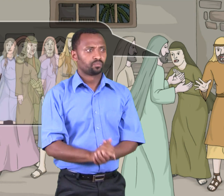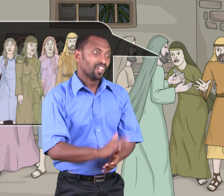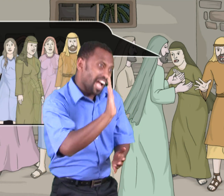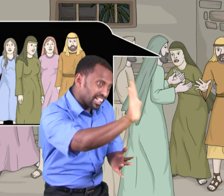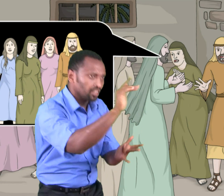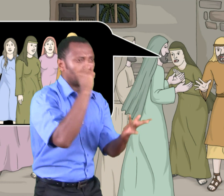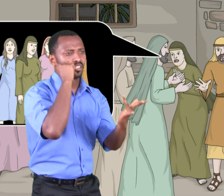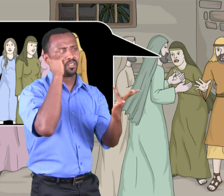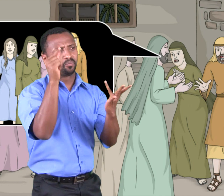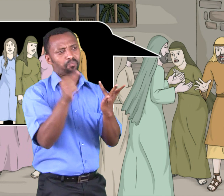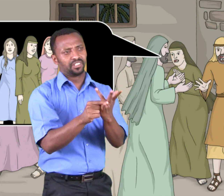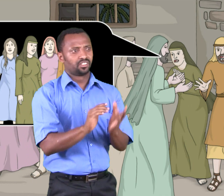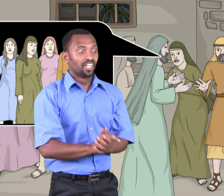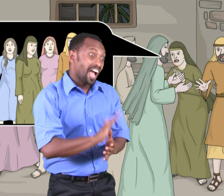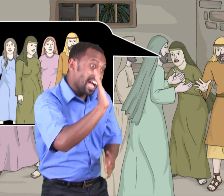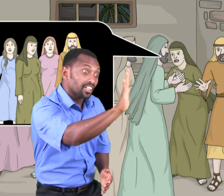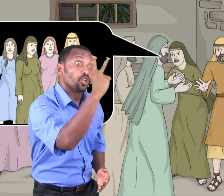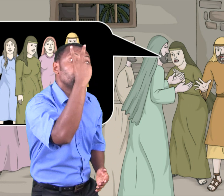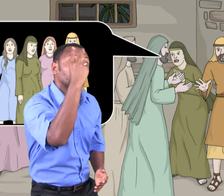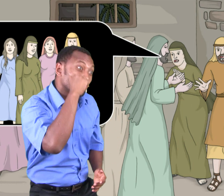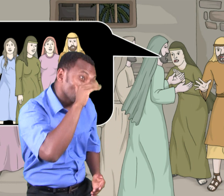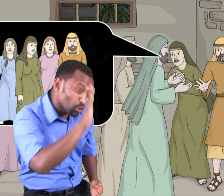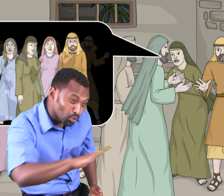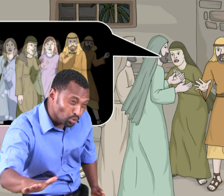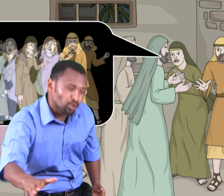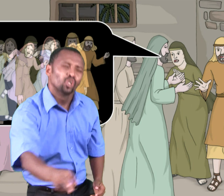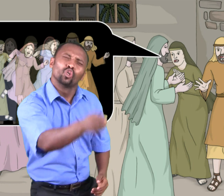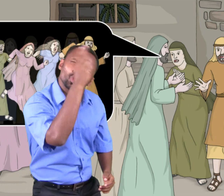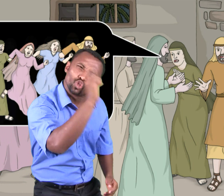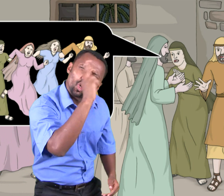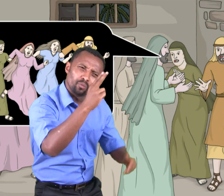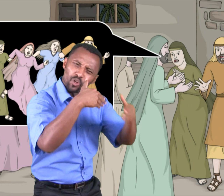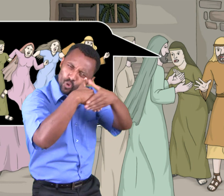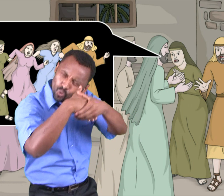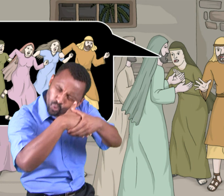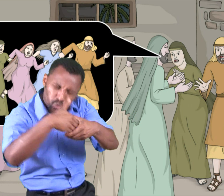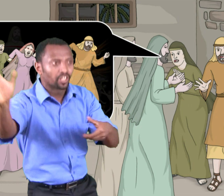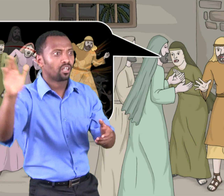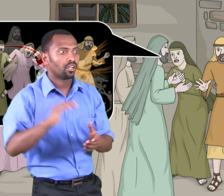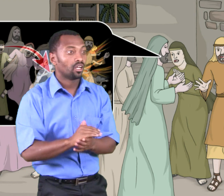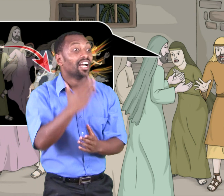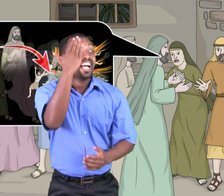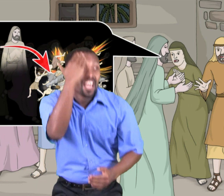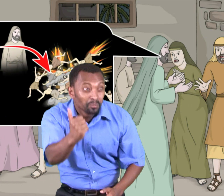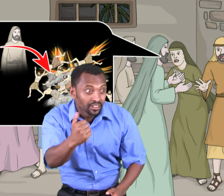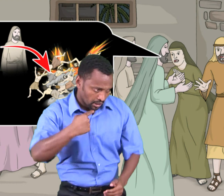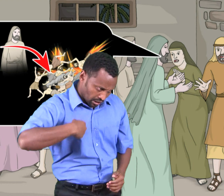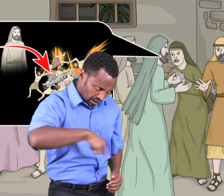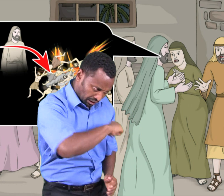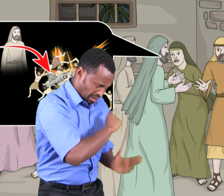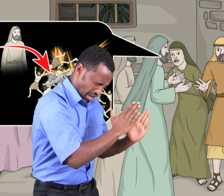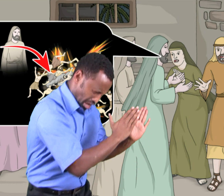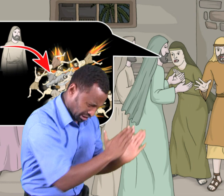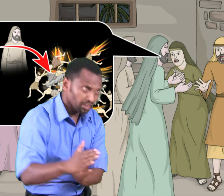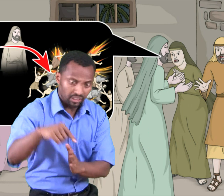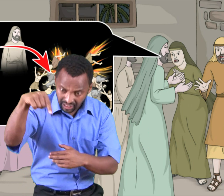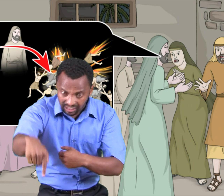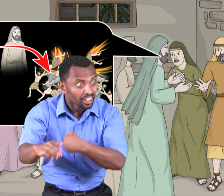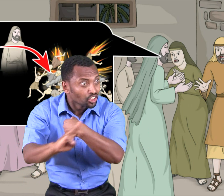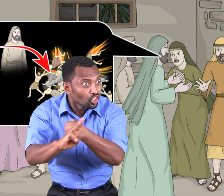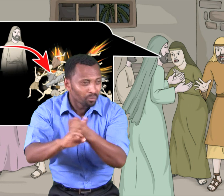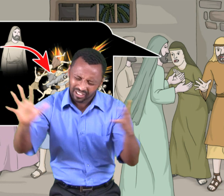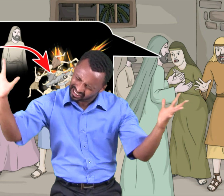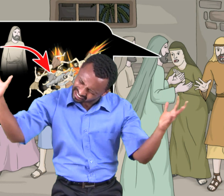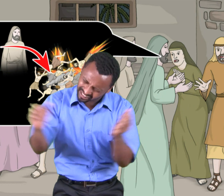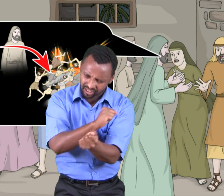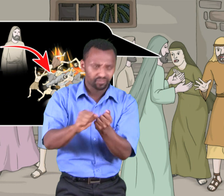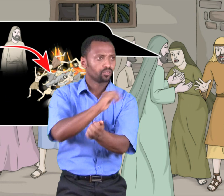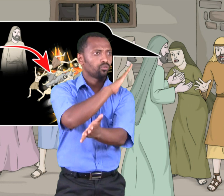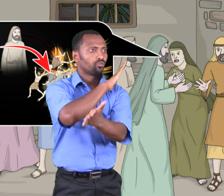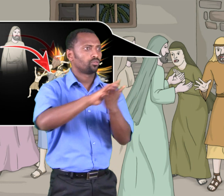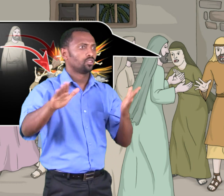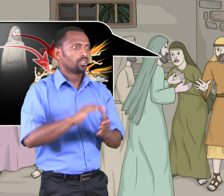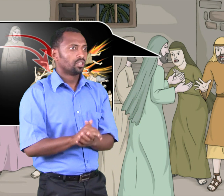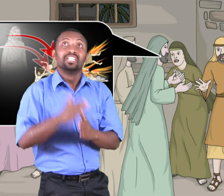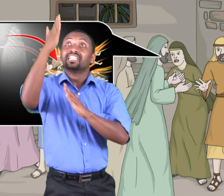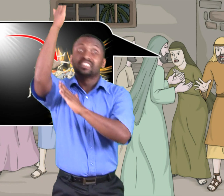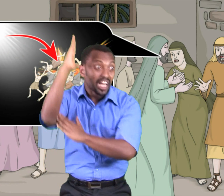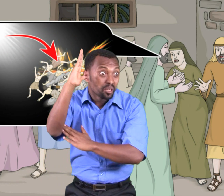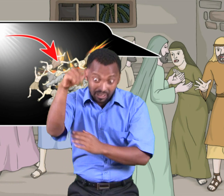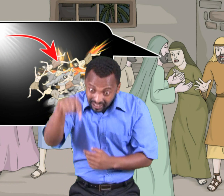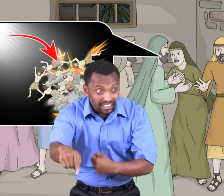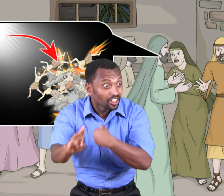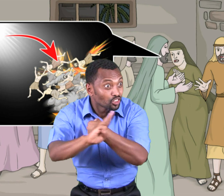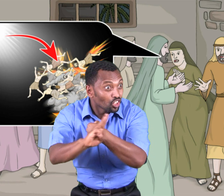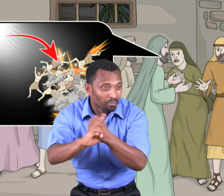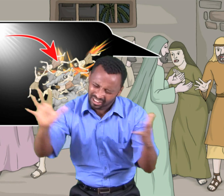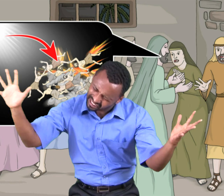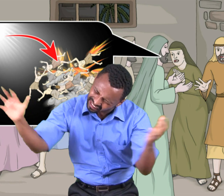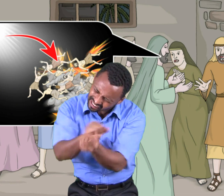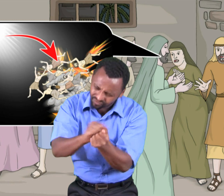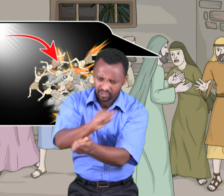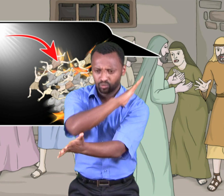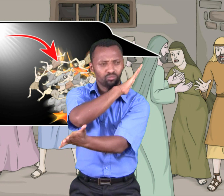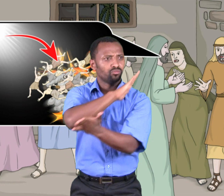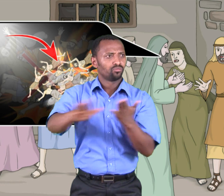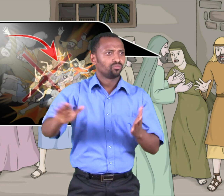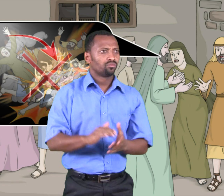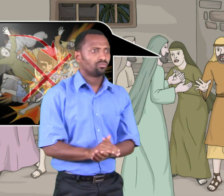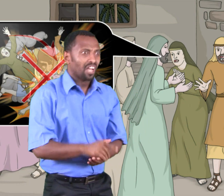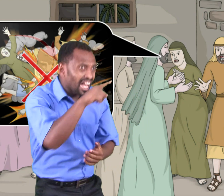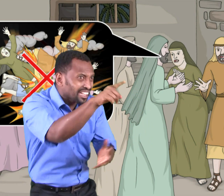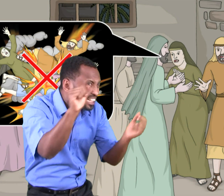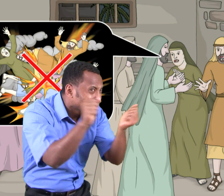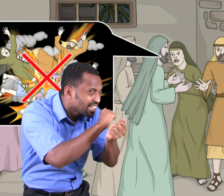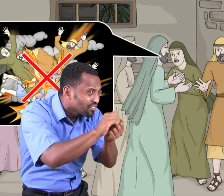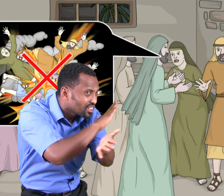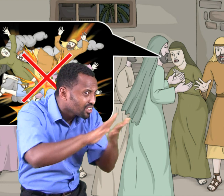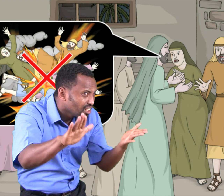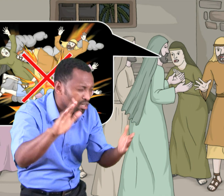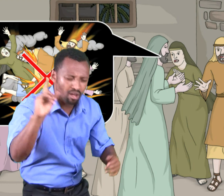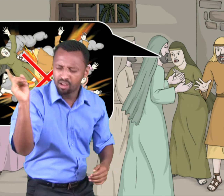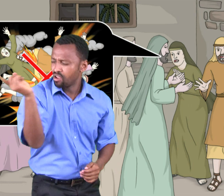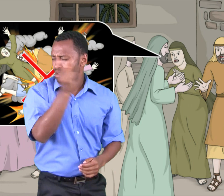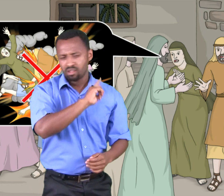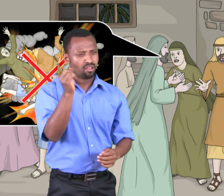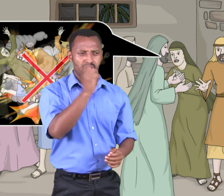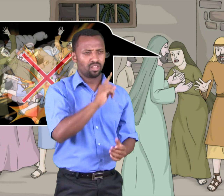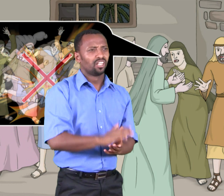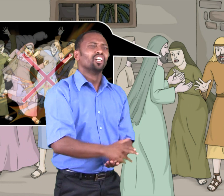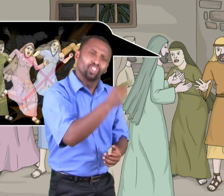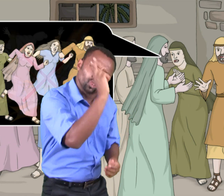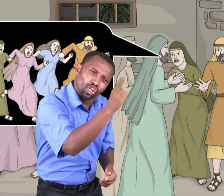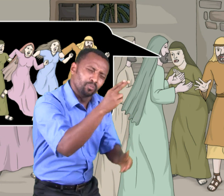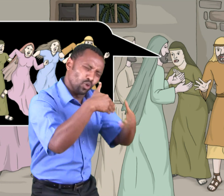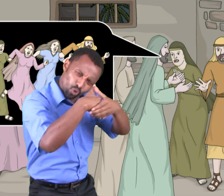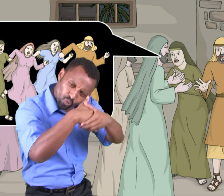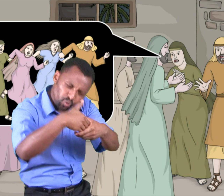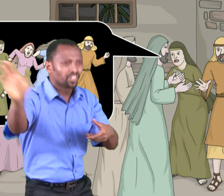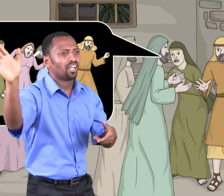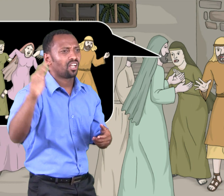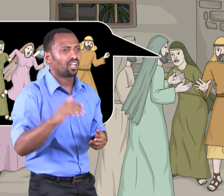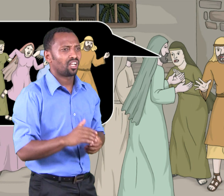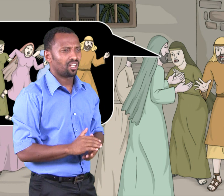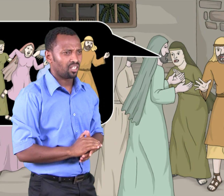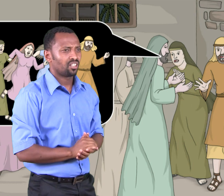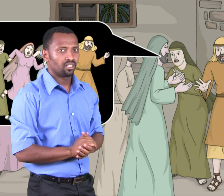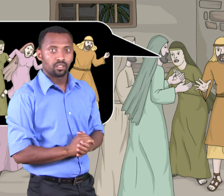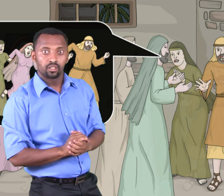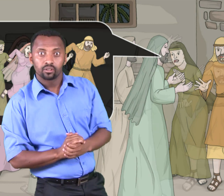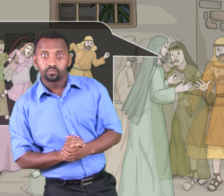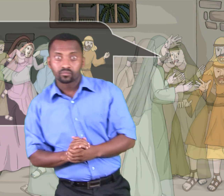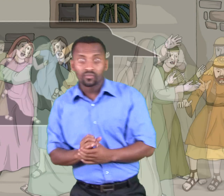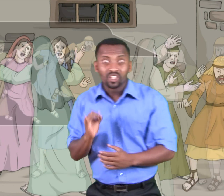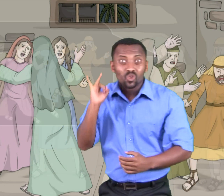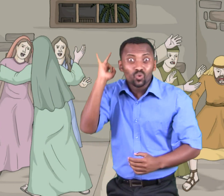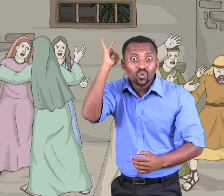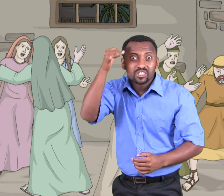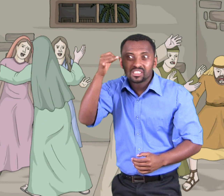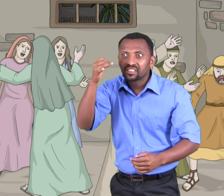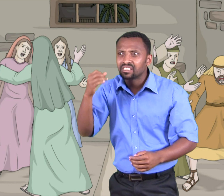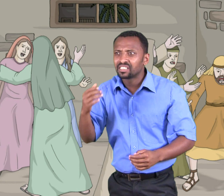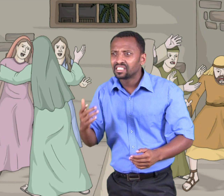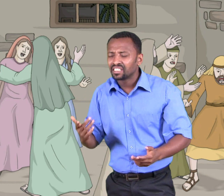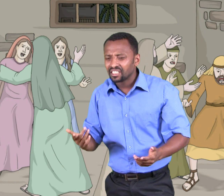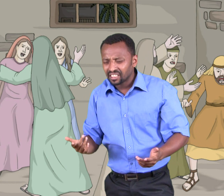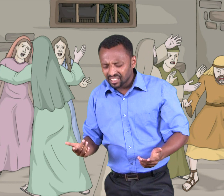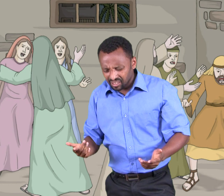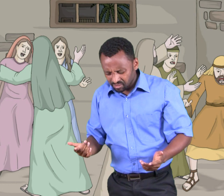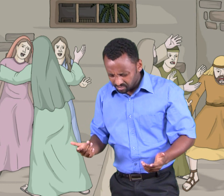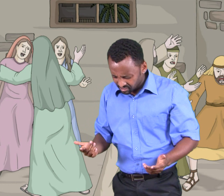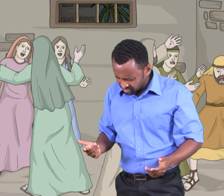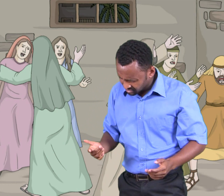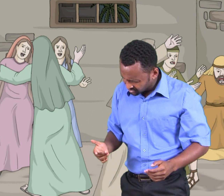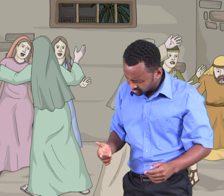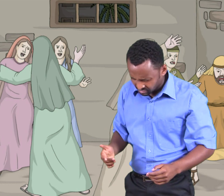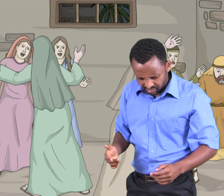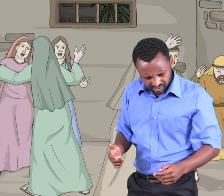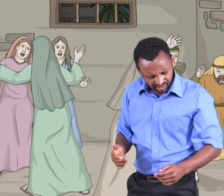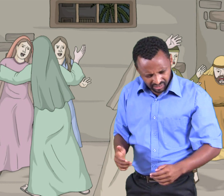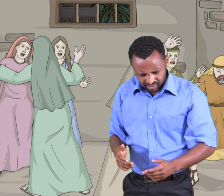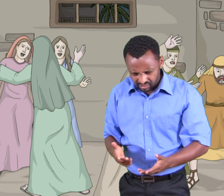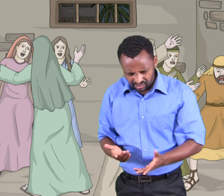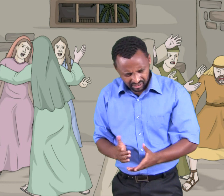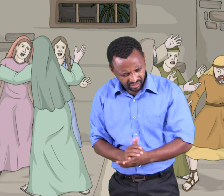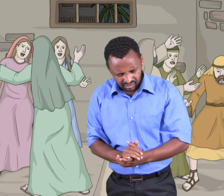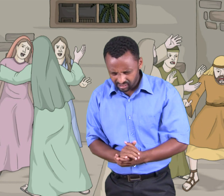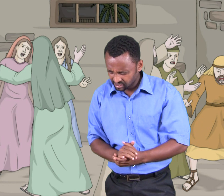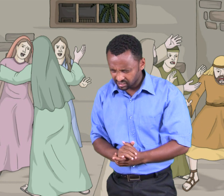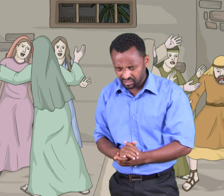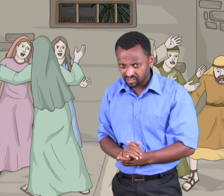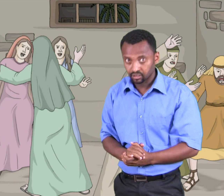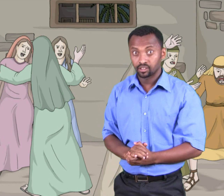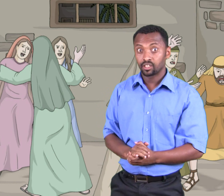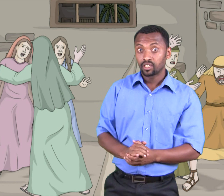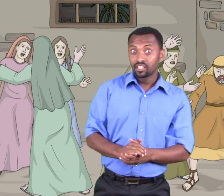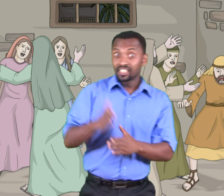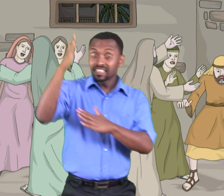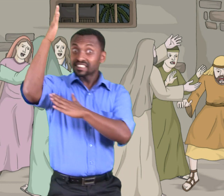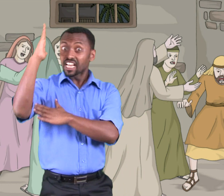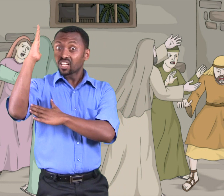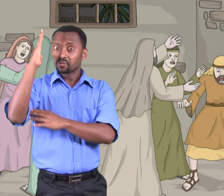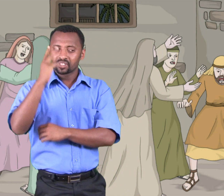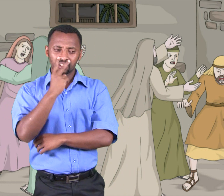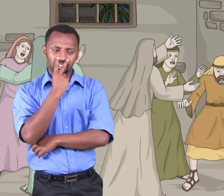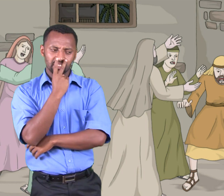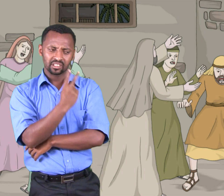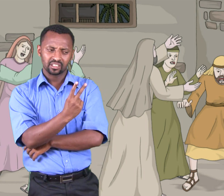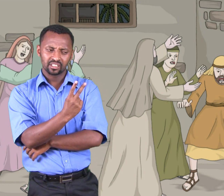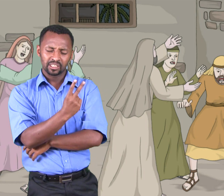Take your wife and your two daughters who are here, or you will be swept away in the punishment of the city.”